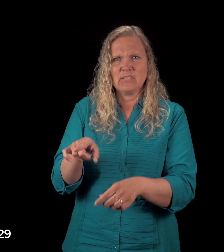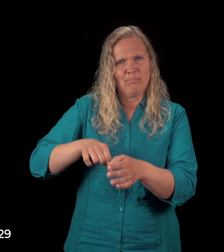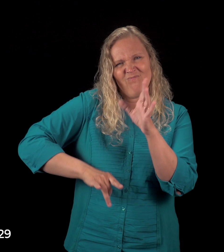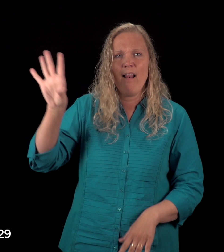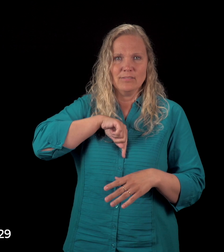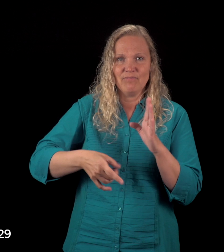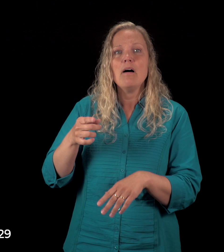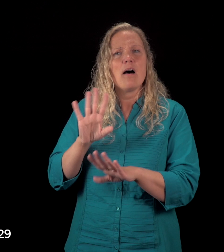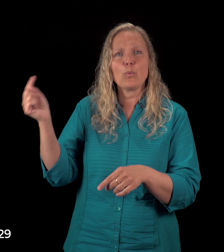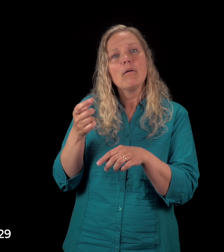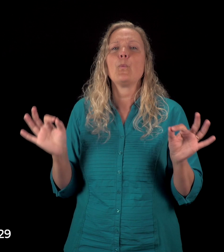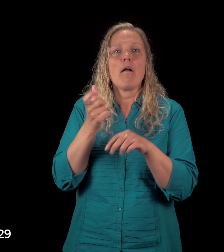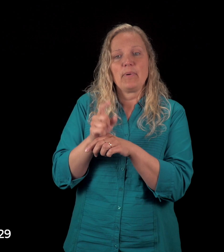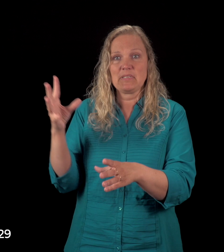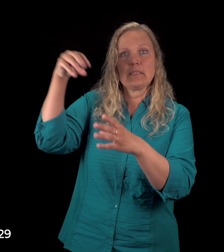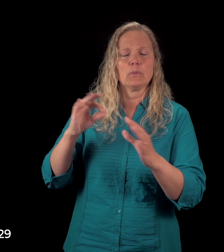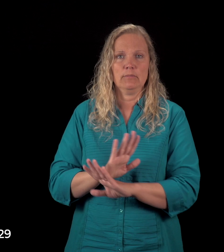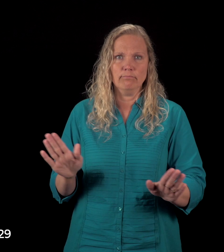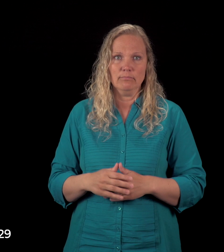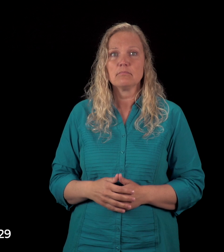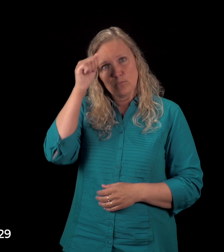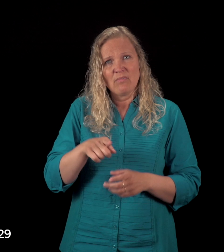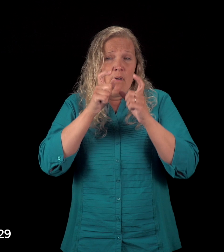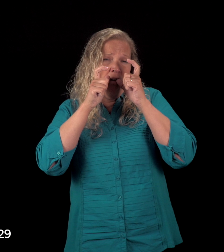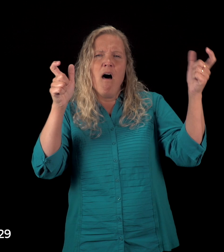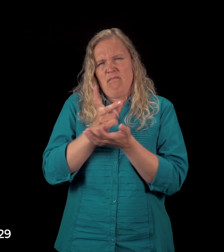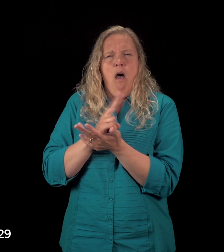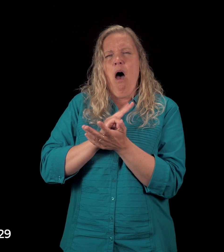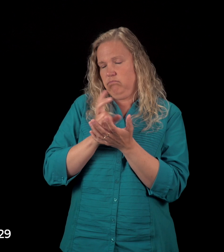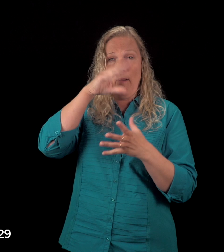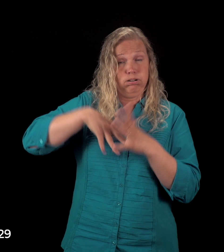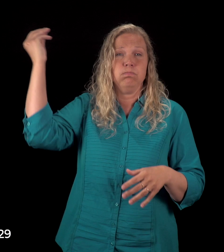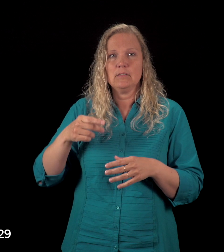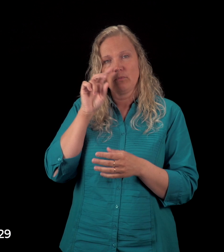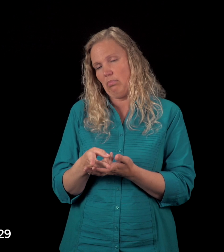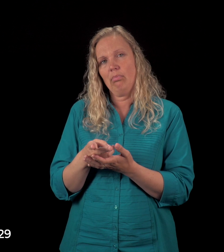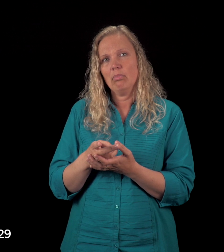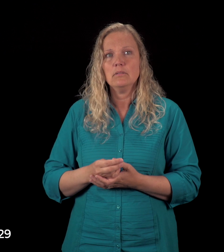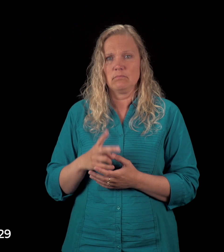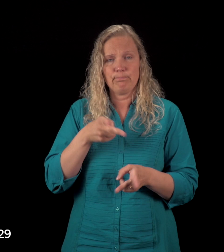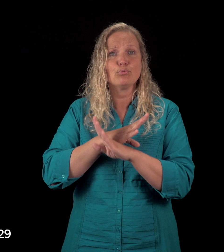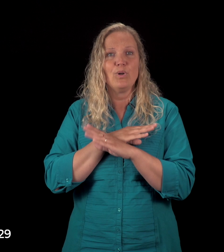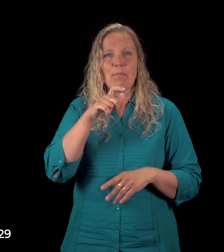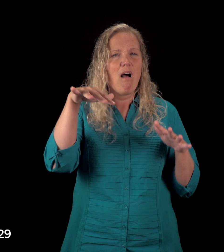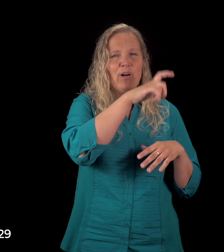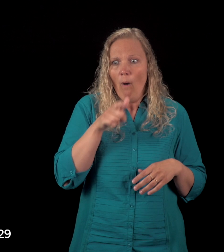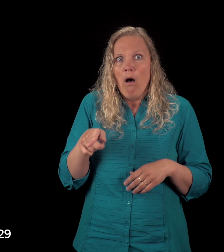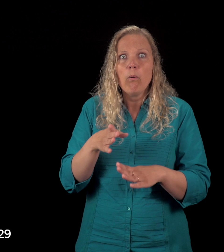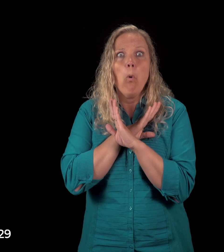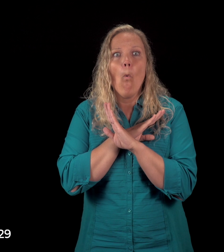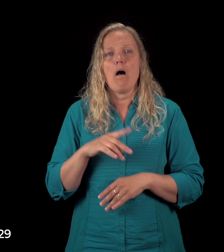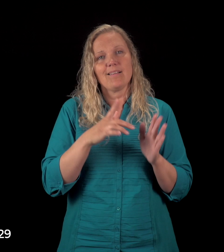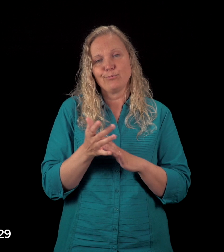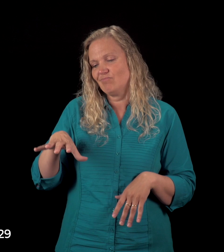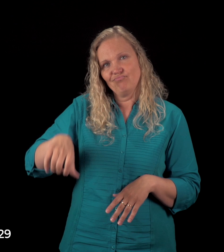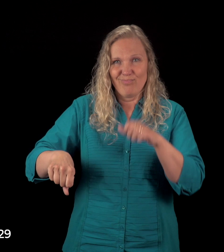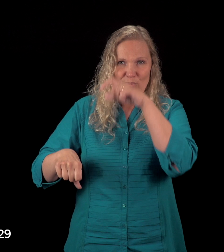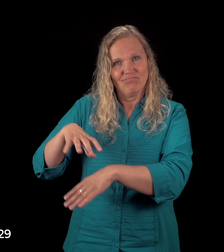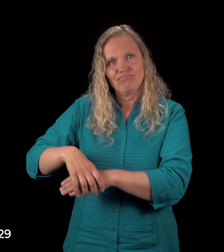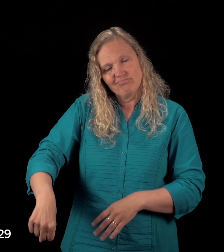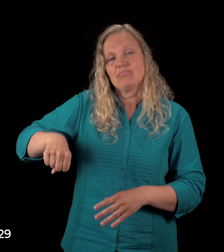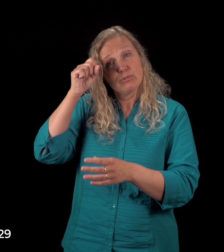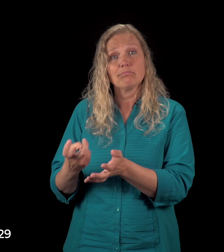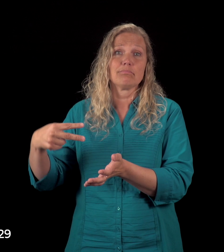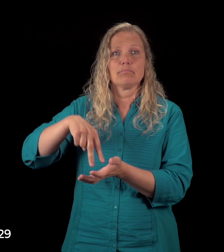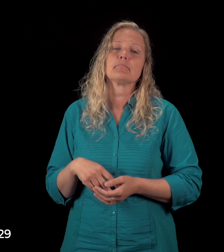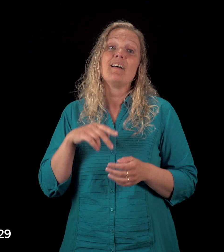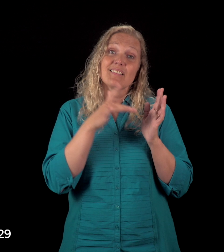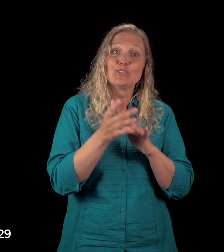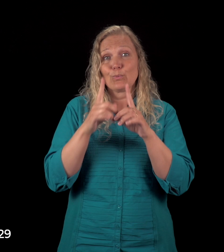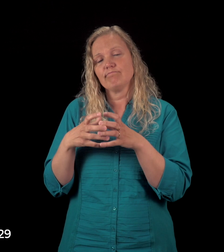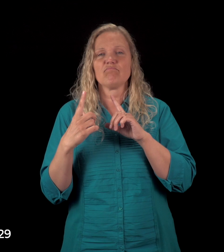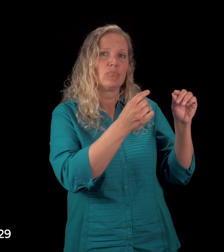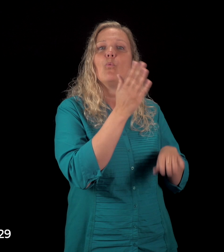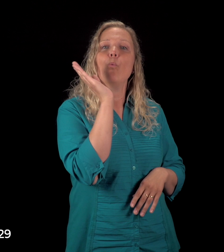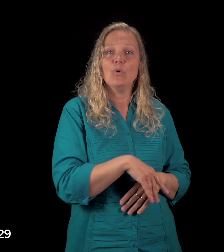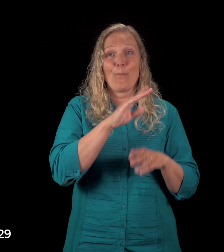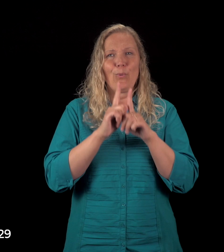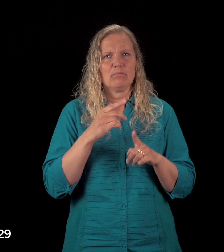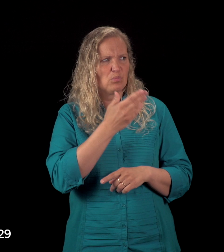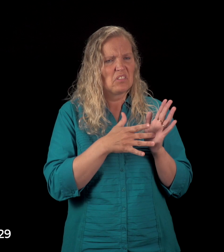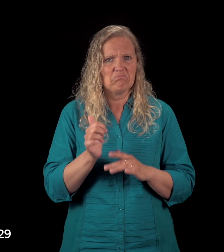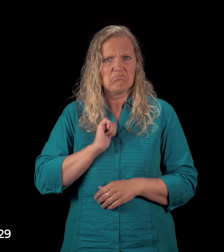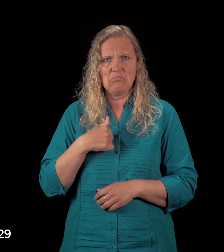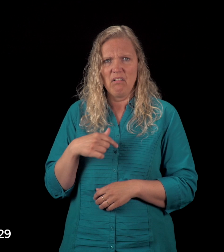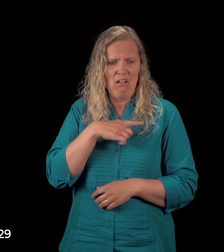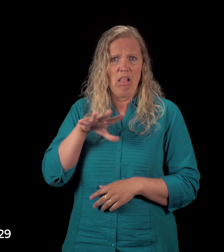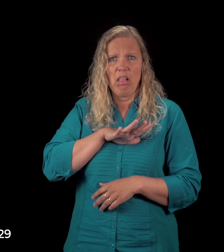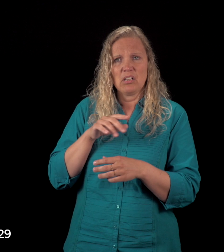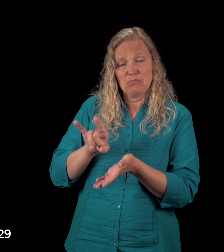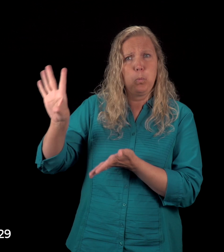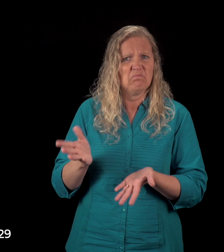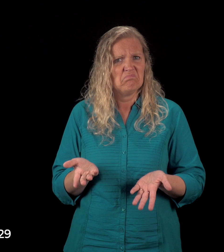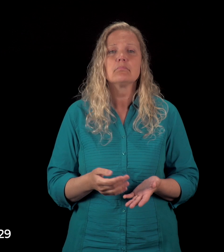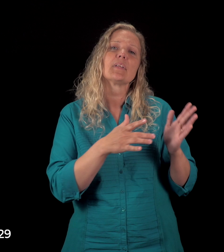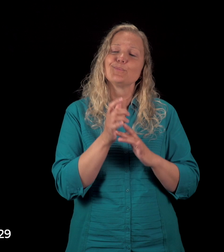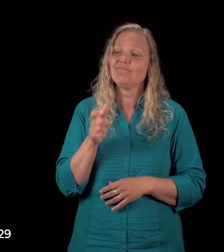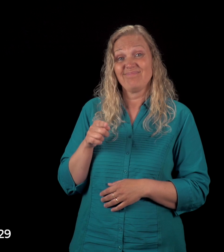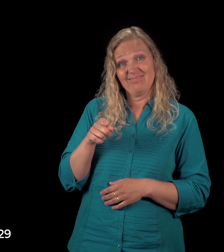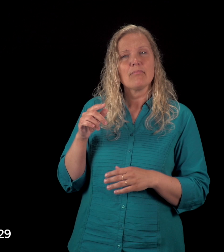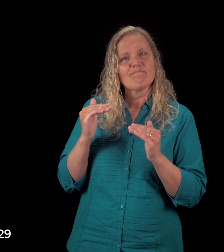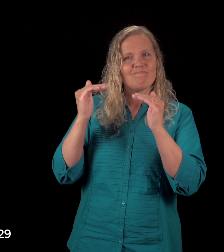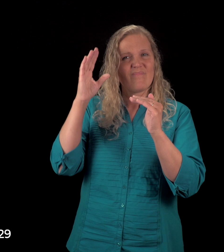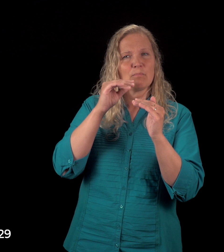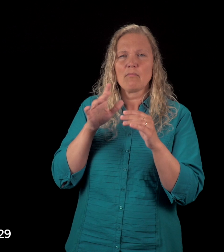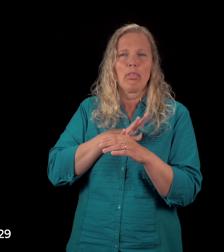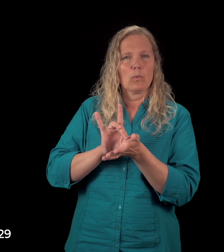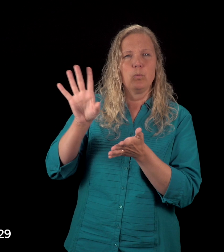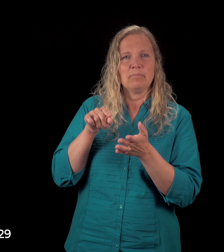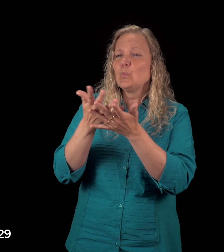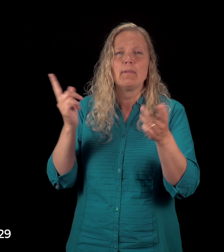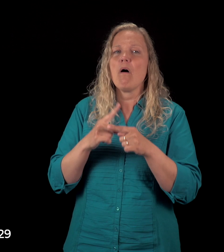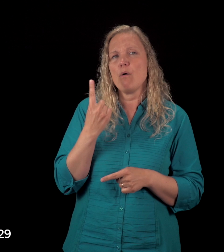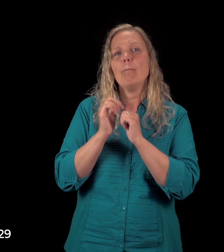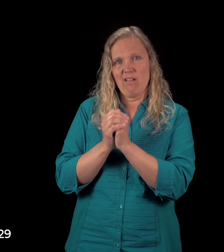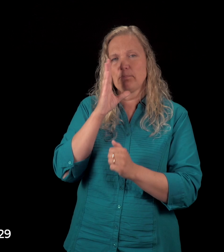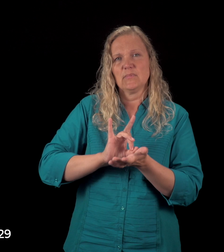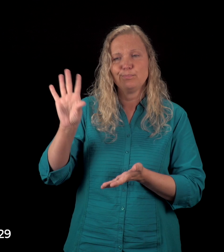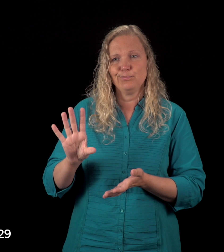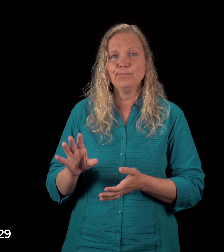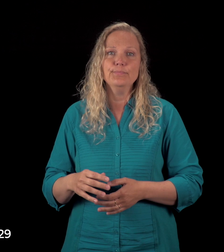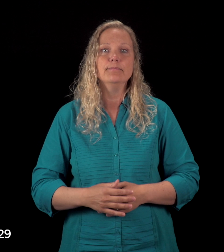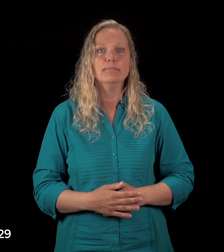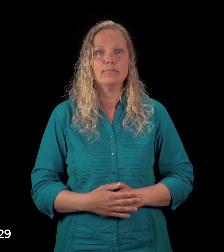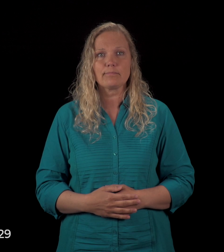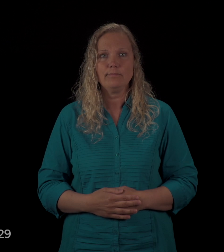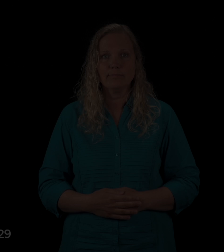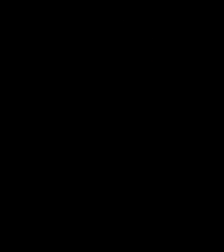After shrieking and convulsing him violently, the spirit came out. The boy became like a corpse, so that many said, “He is dead.” But Jesus took him by the hand and helped him to his feet, and he stood up. After Jesus had gone into the house, His disciples asked Him privately, “Why couldn’t we drive it out?” Jesus answered, “This kind cannot come out, except by prayer.”